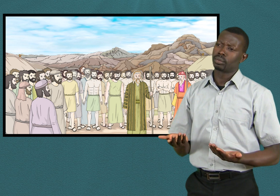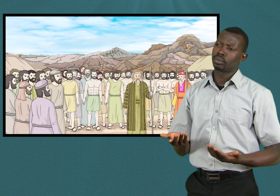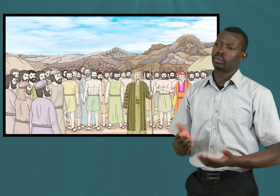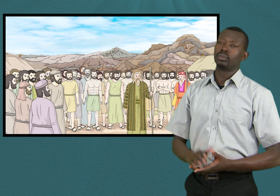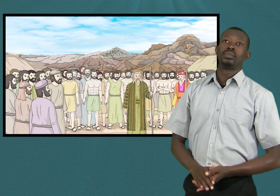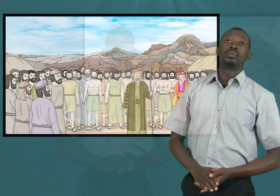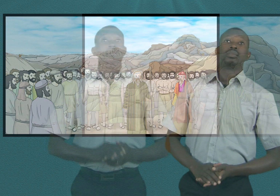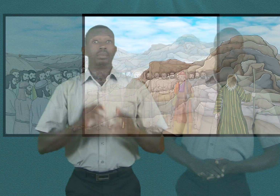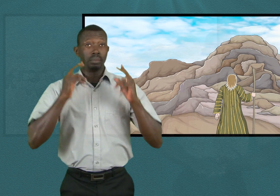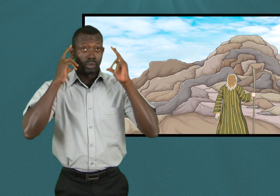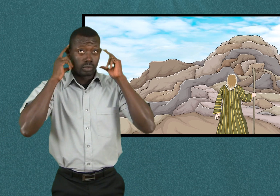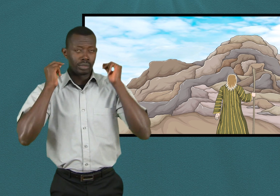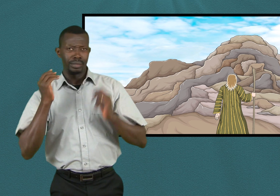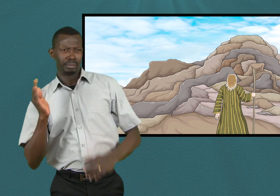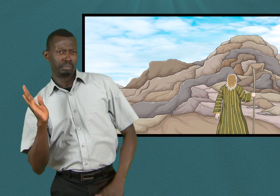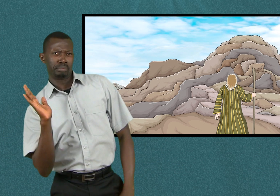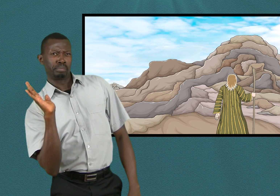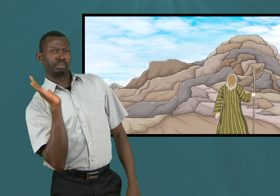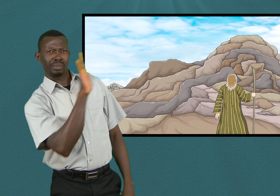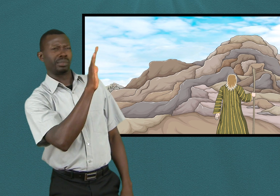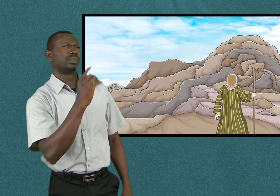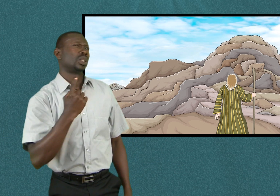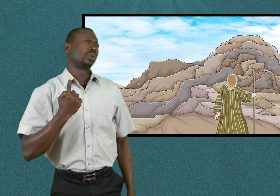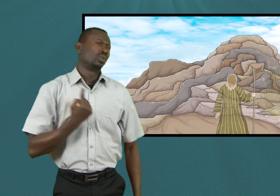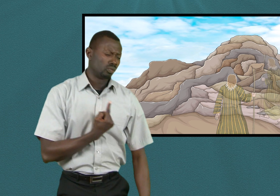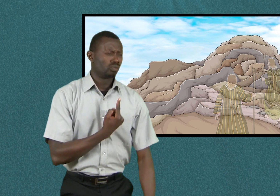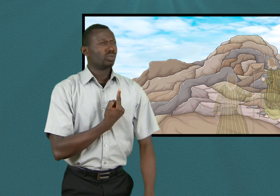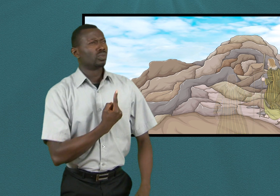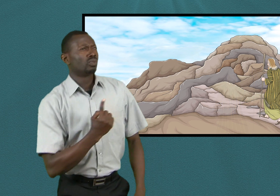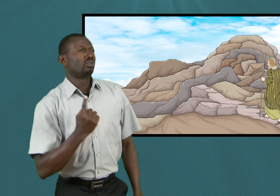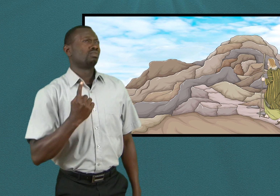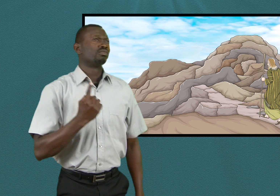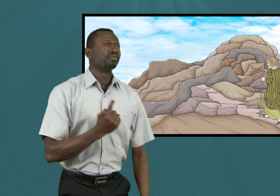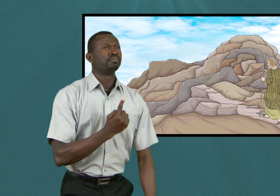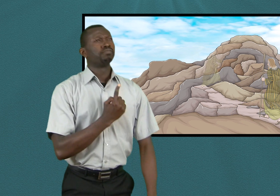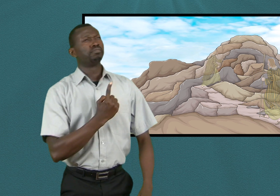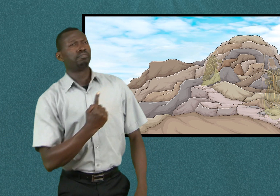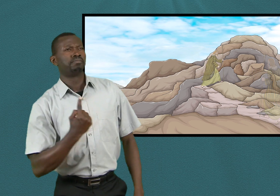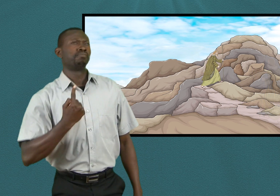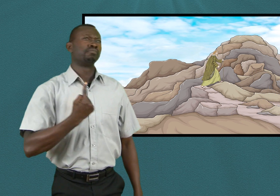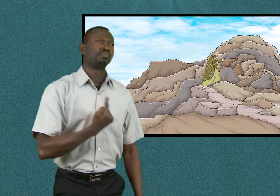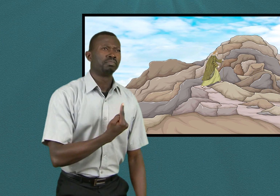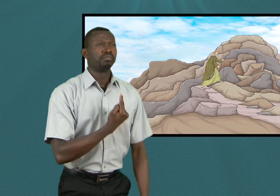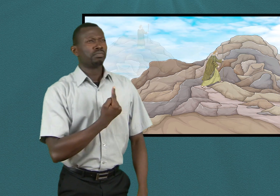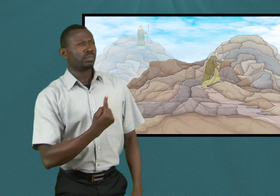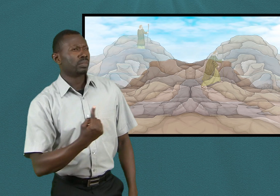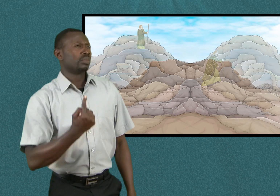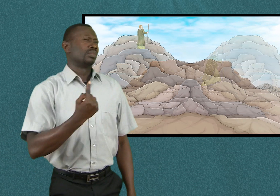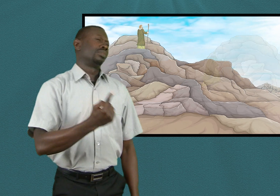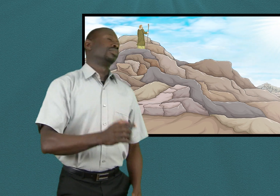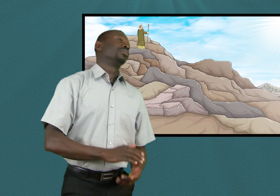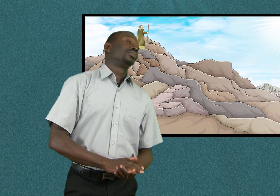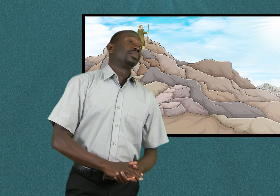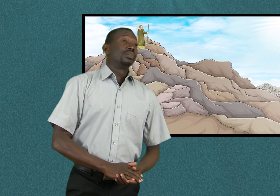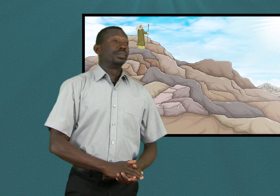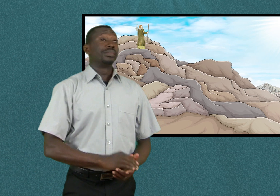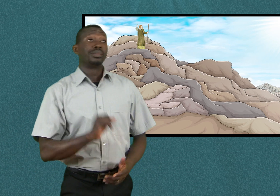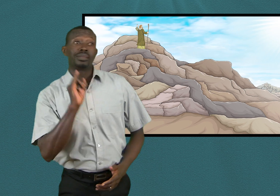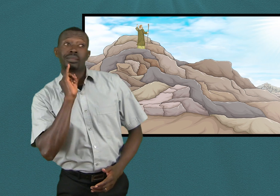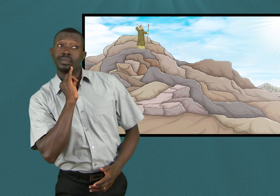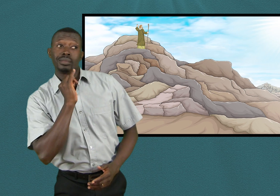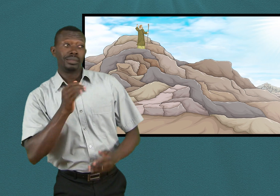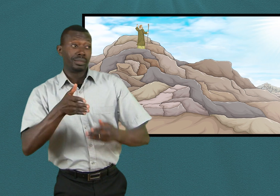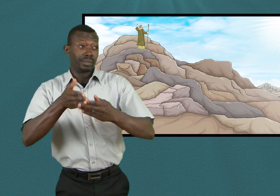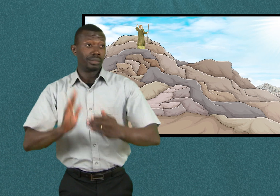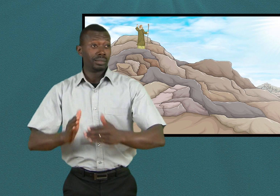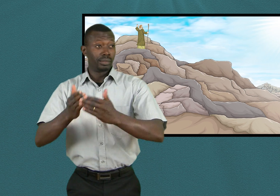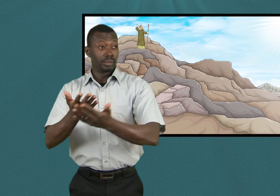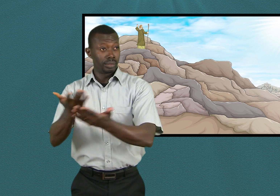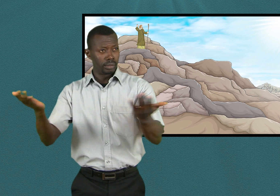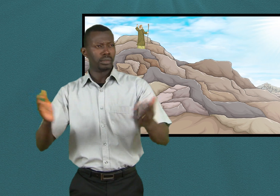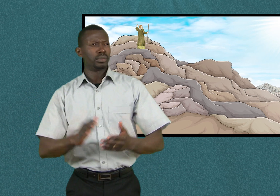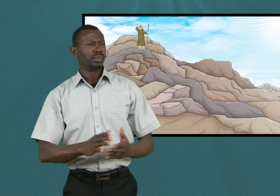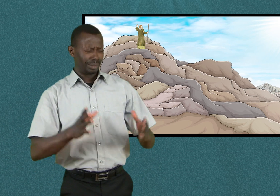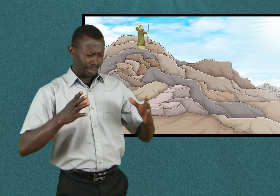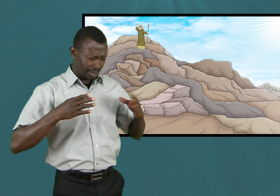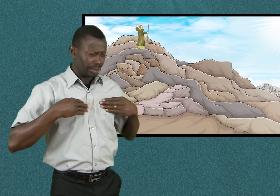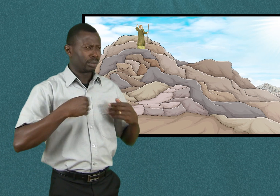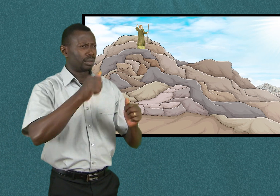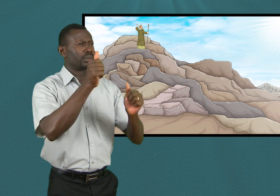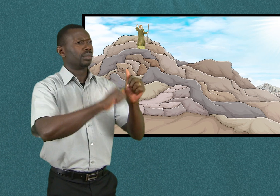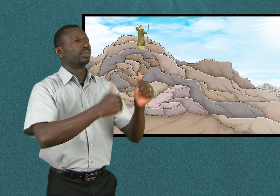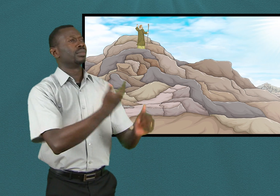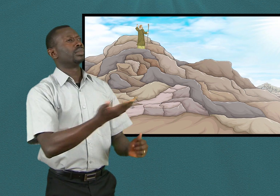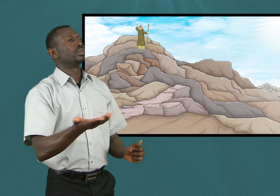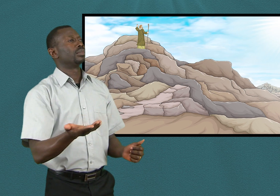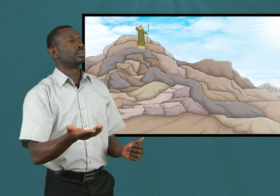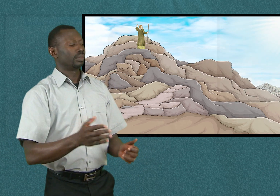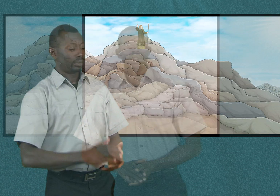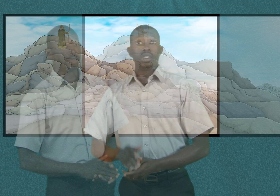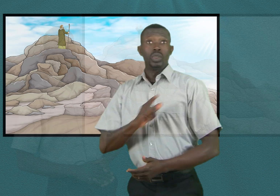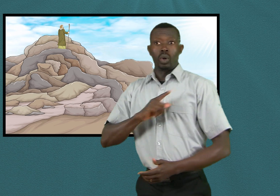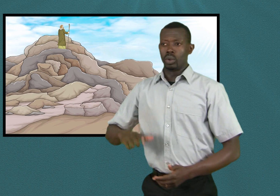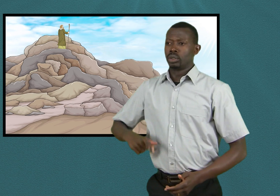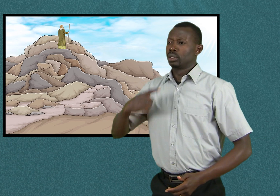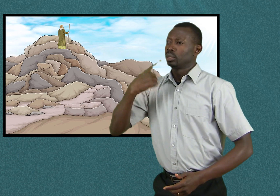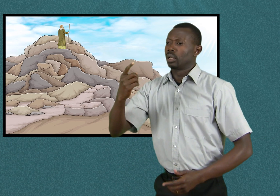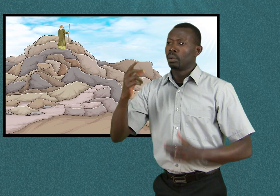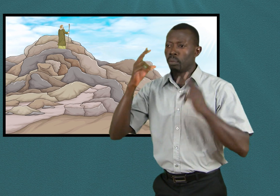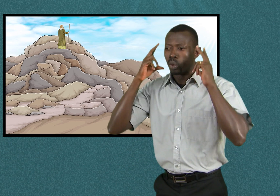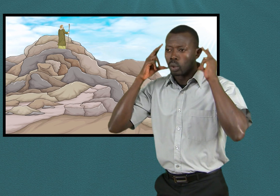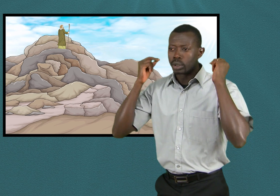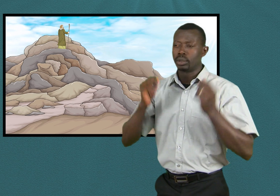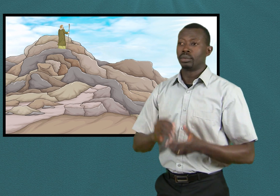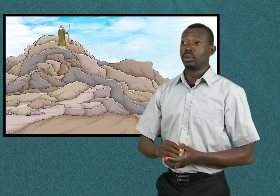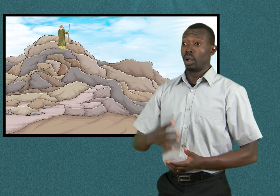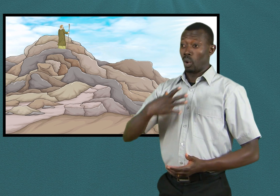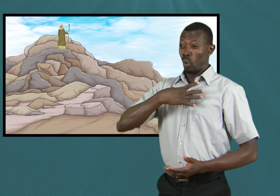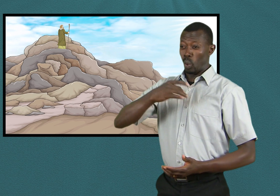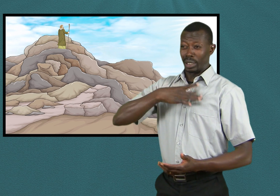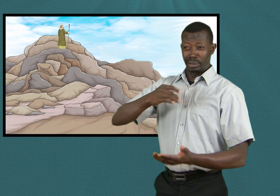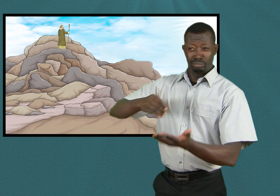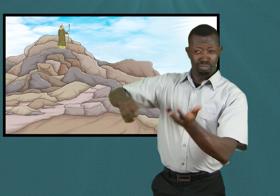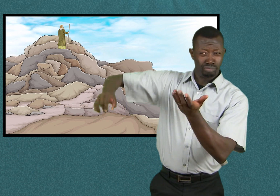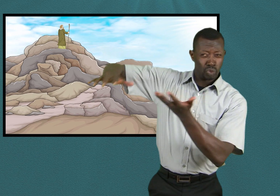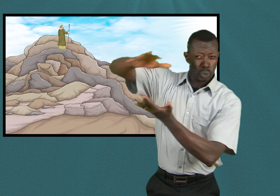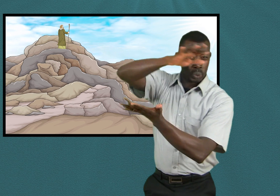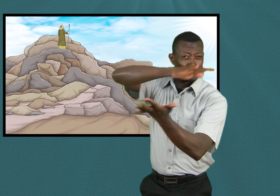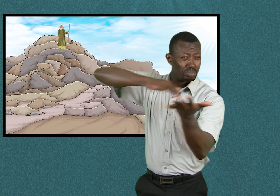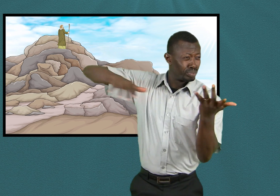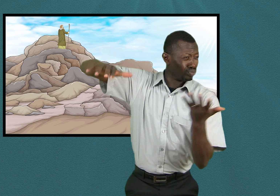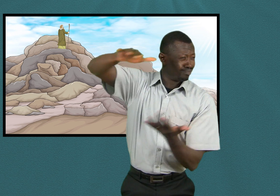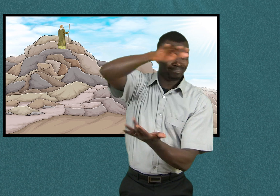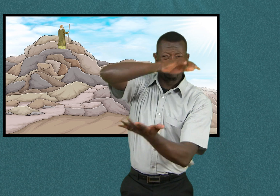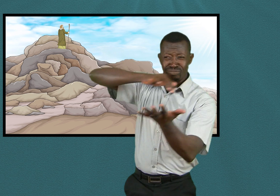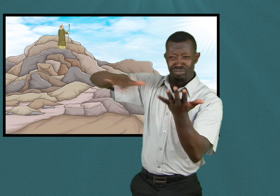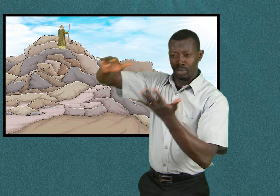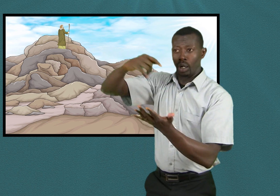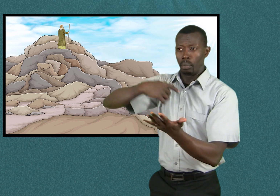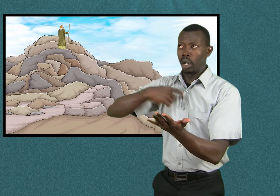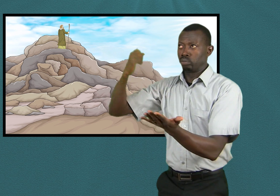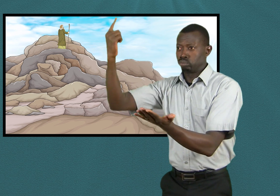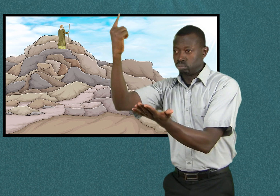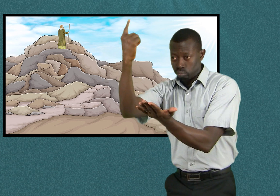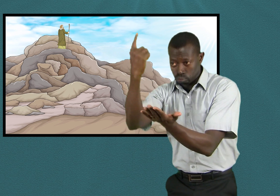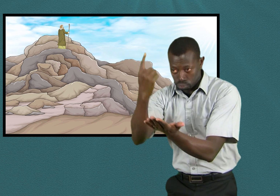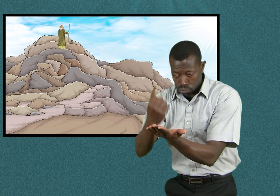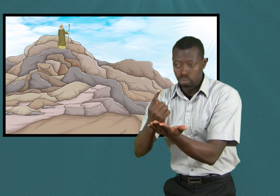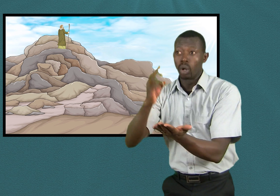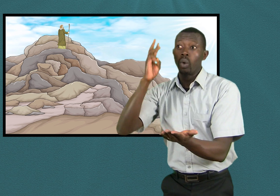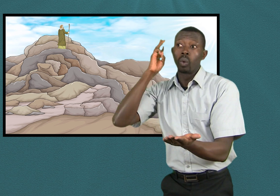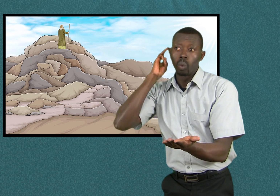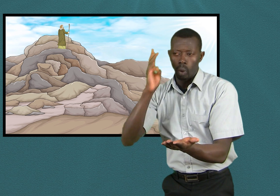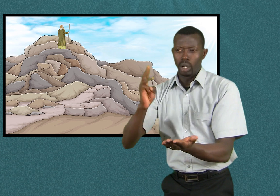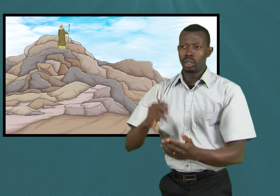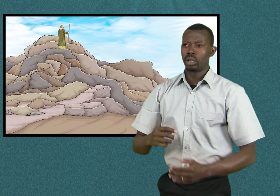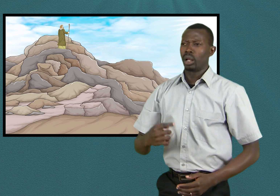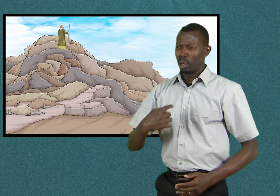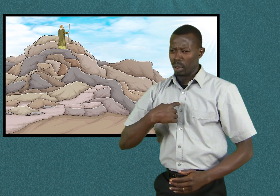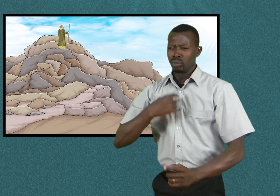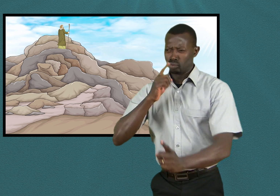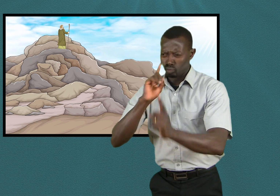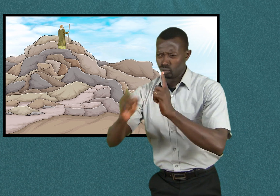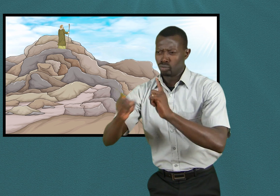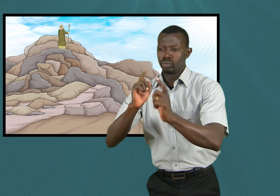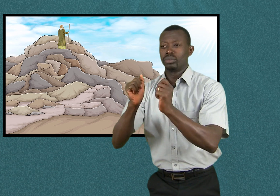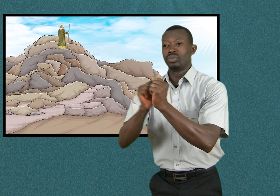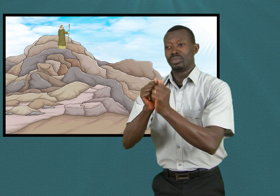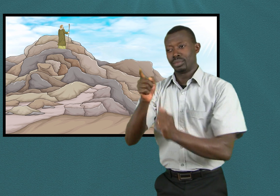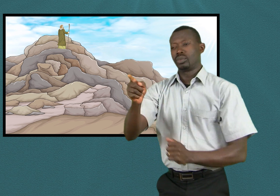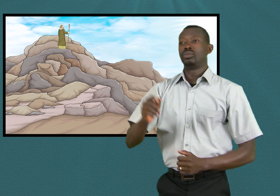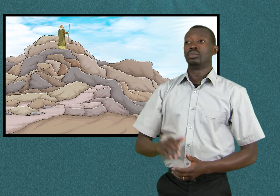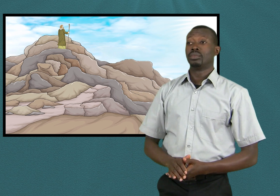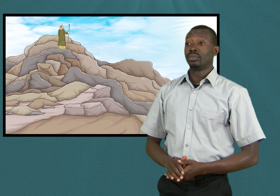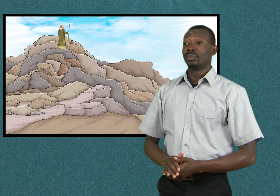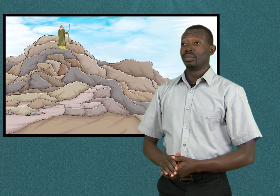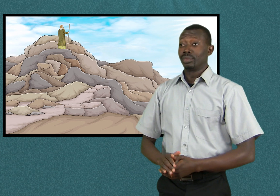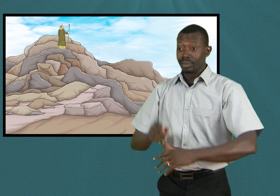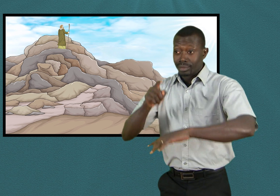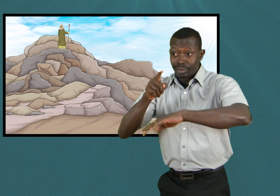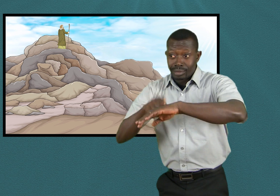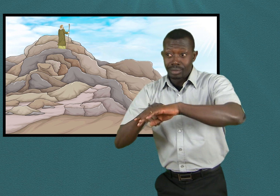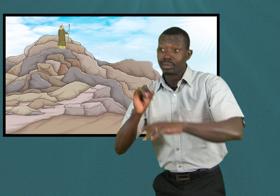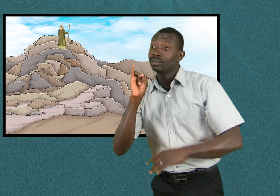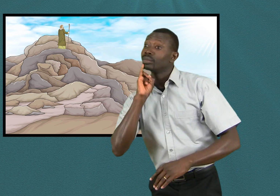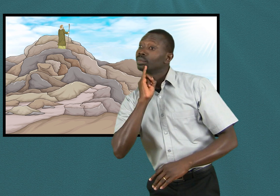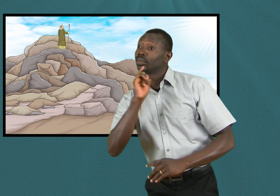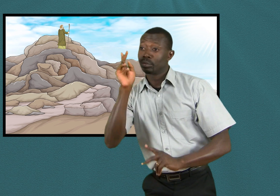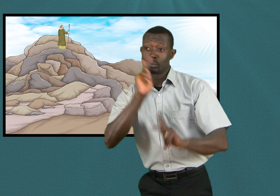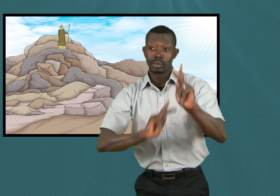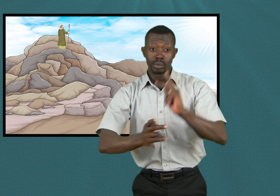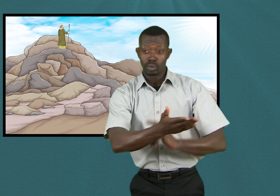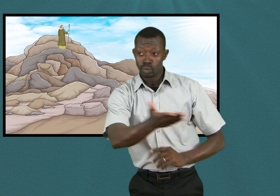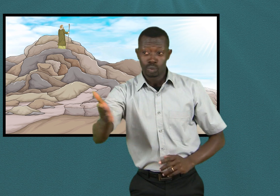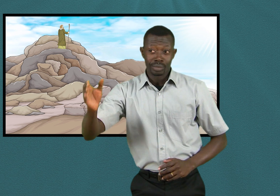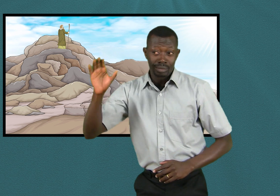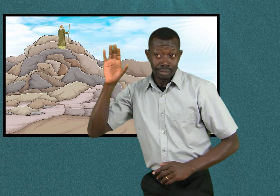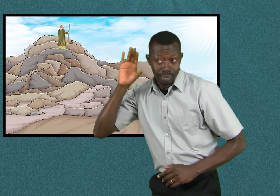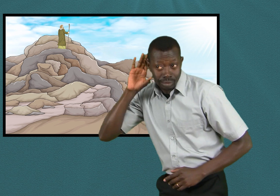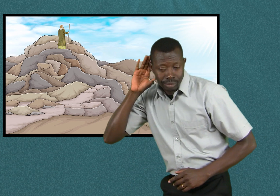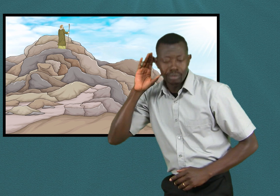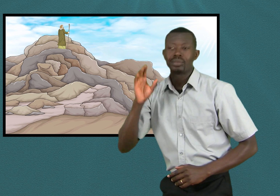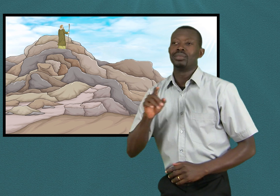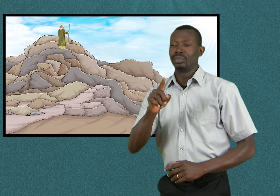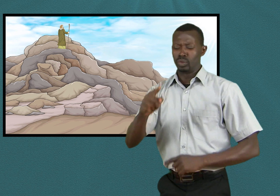The LORD said to Moses, “Behold, I will come to you in a dense cloud, so that the people will hear when I speak with you, and they will always put their trust in you.”